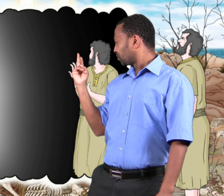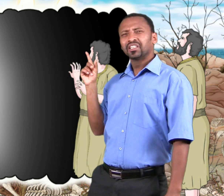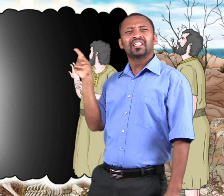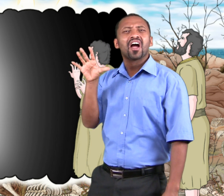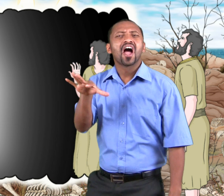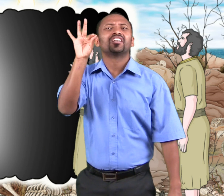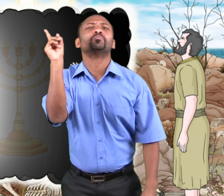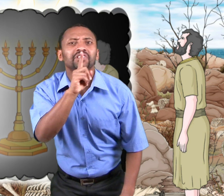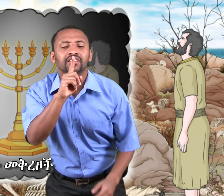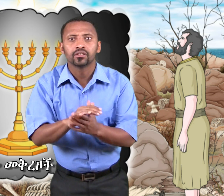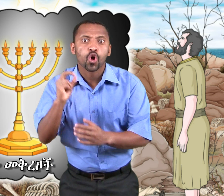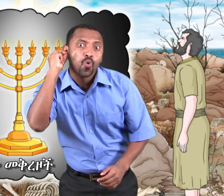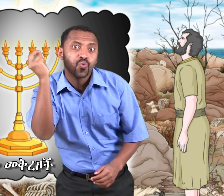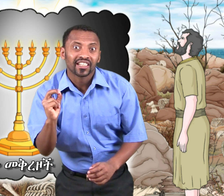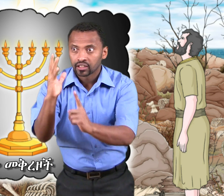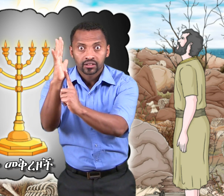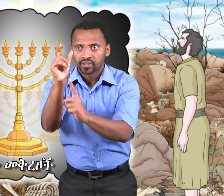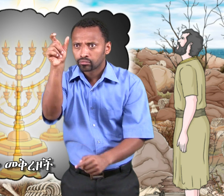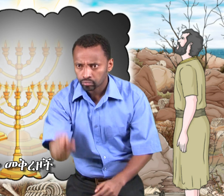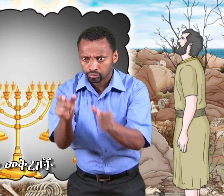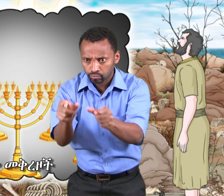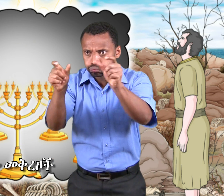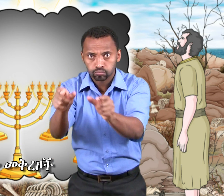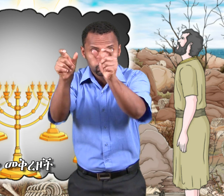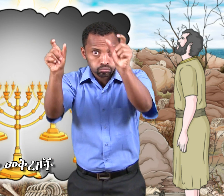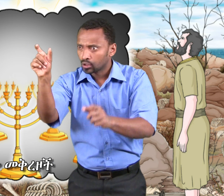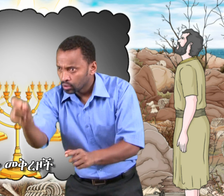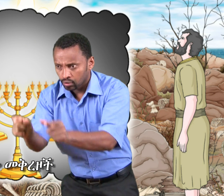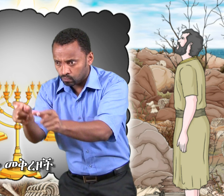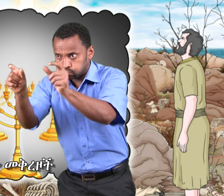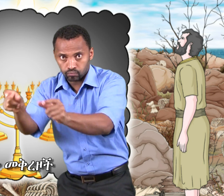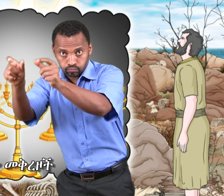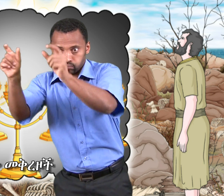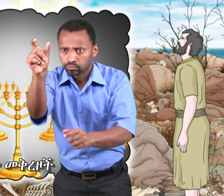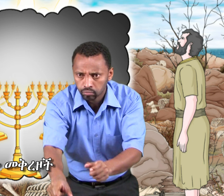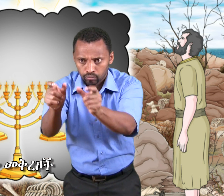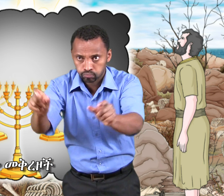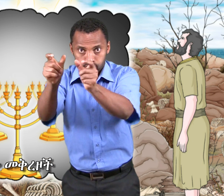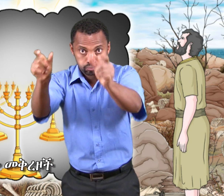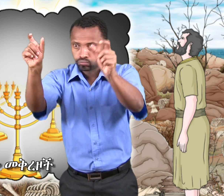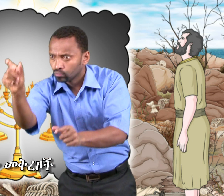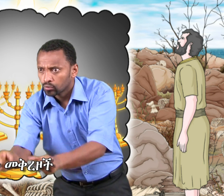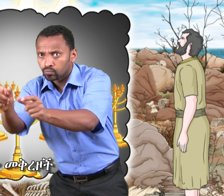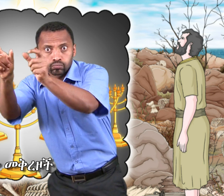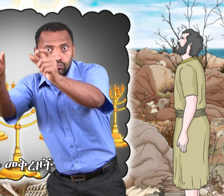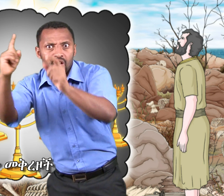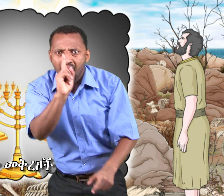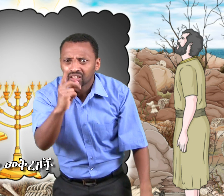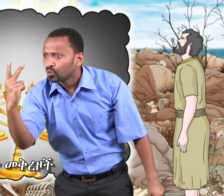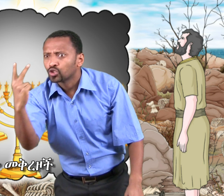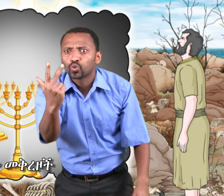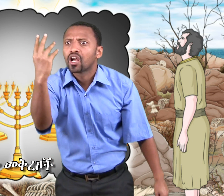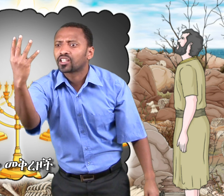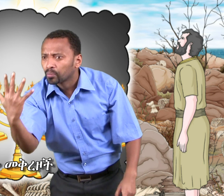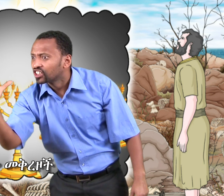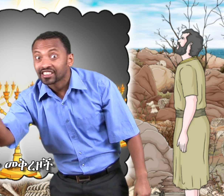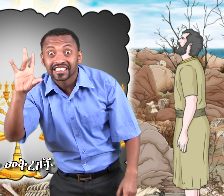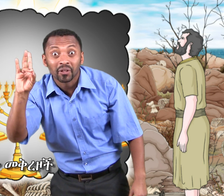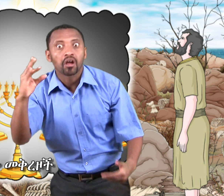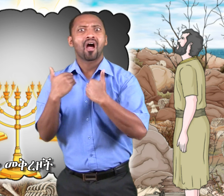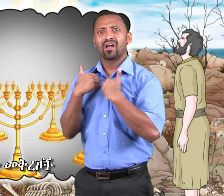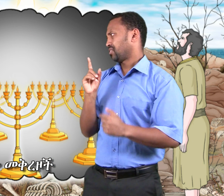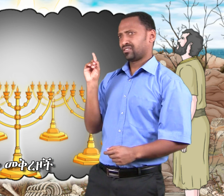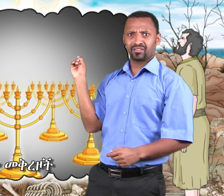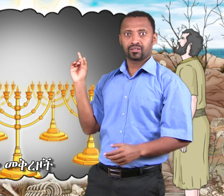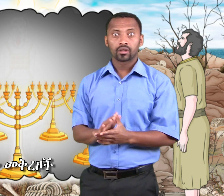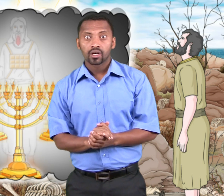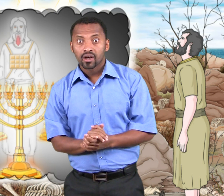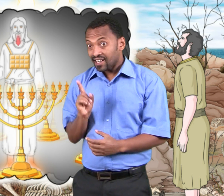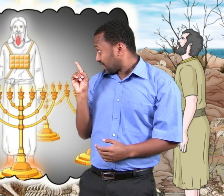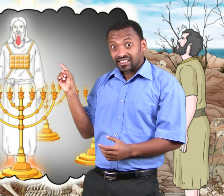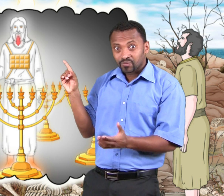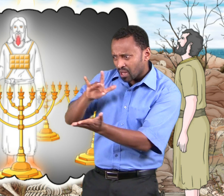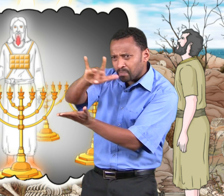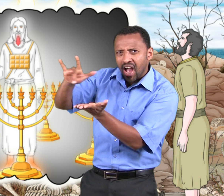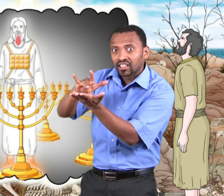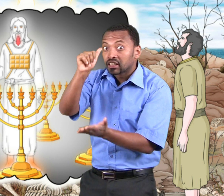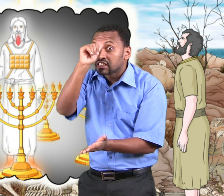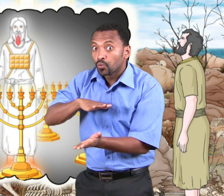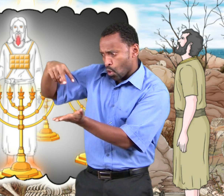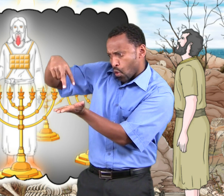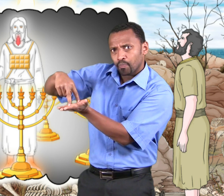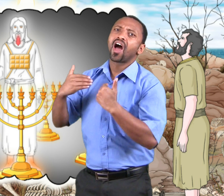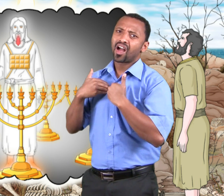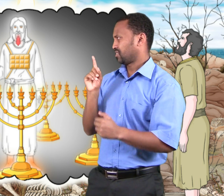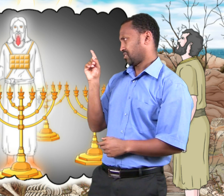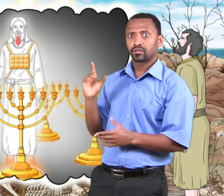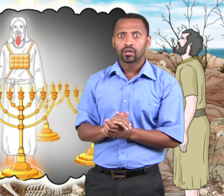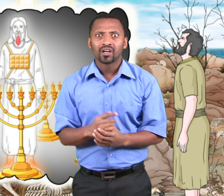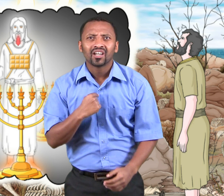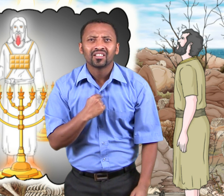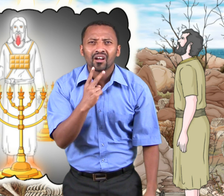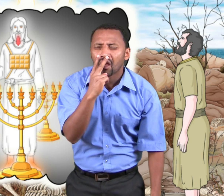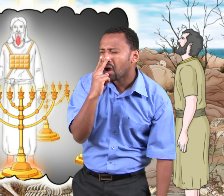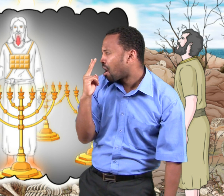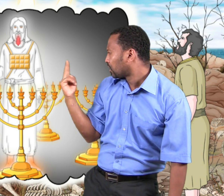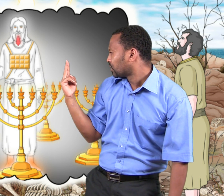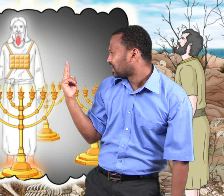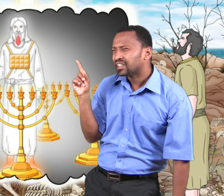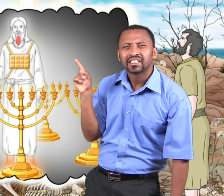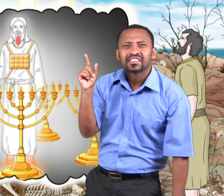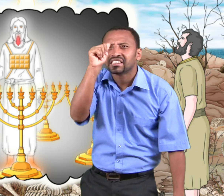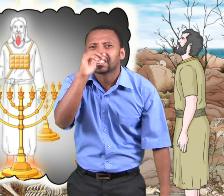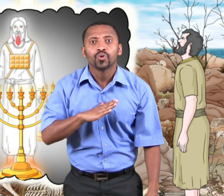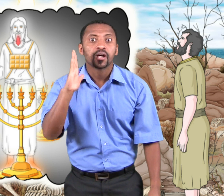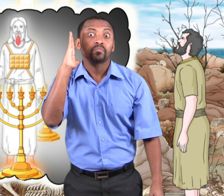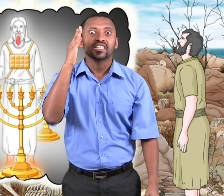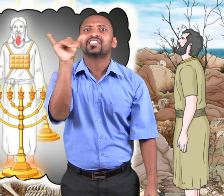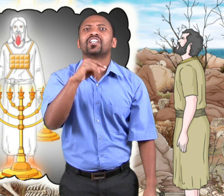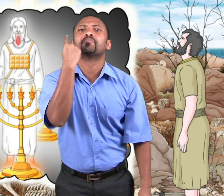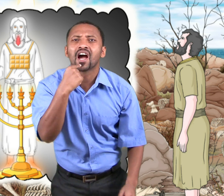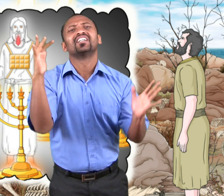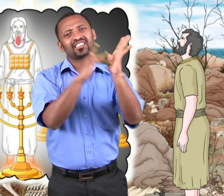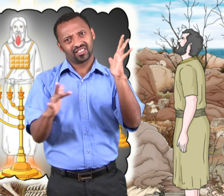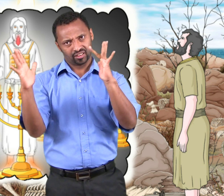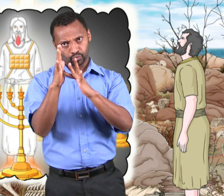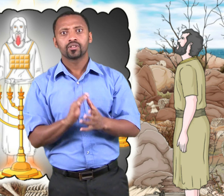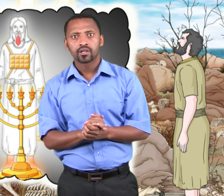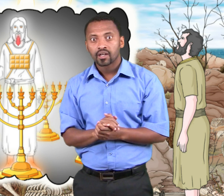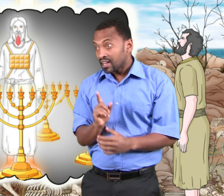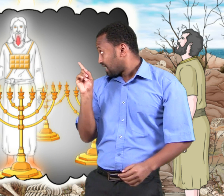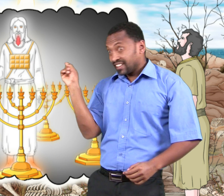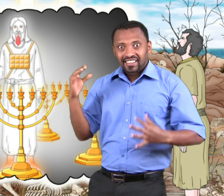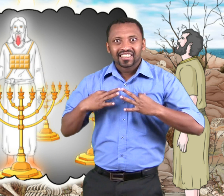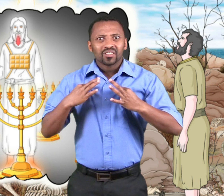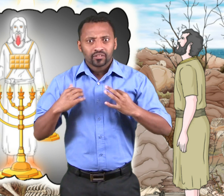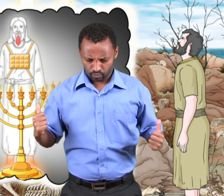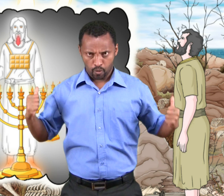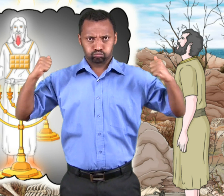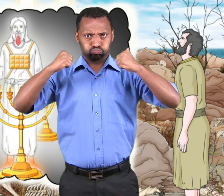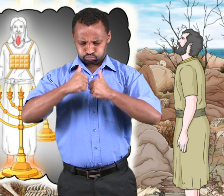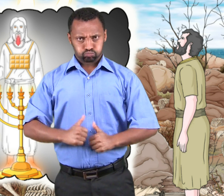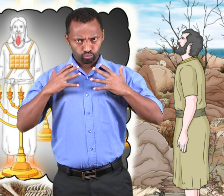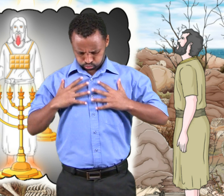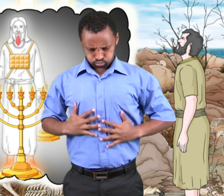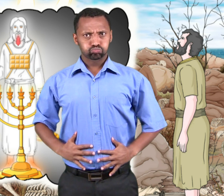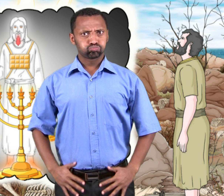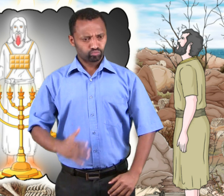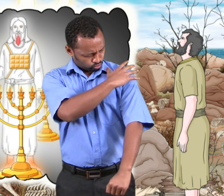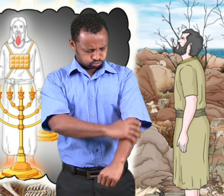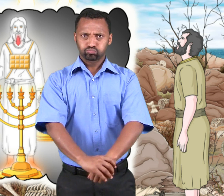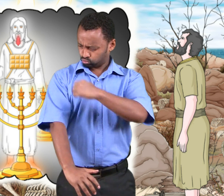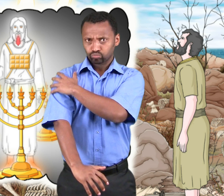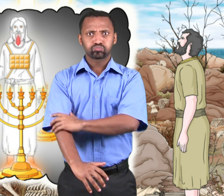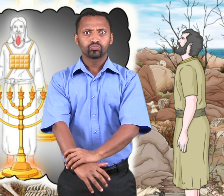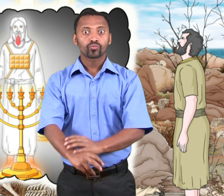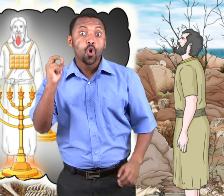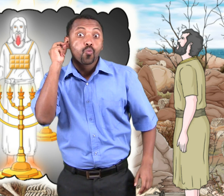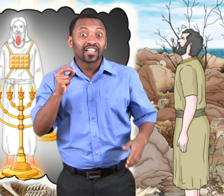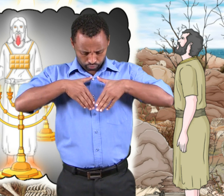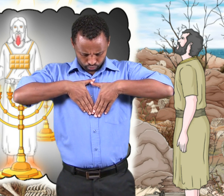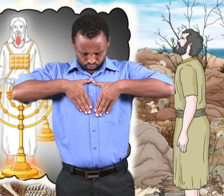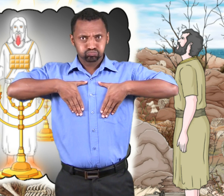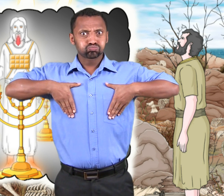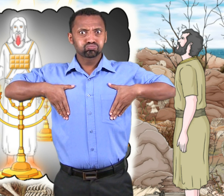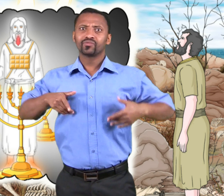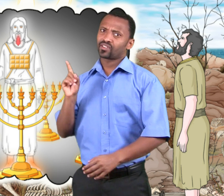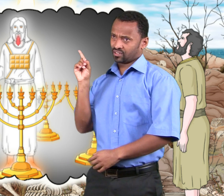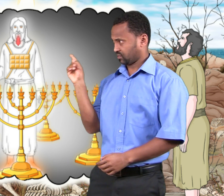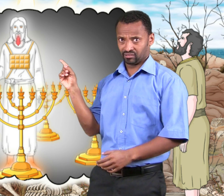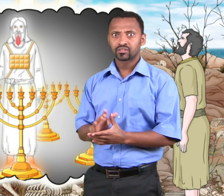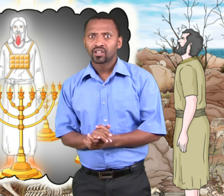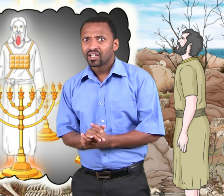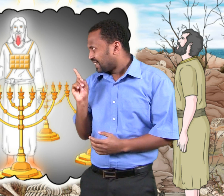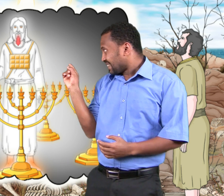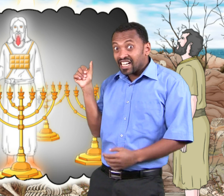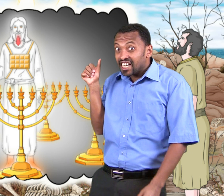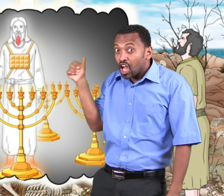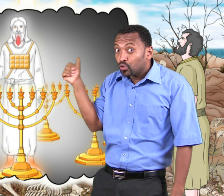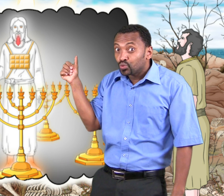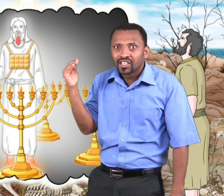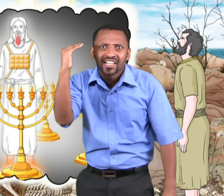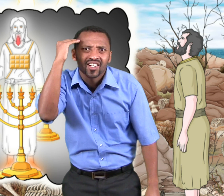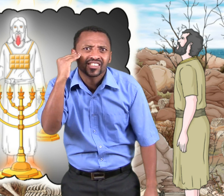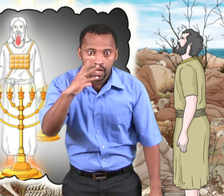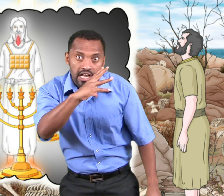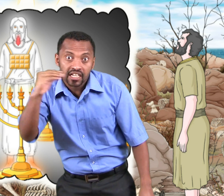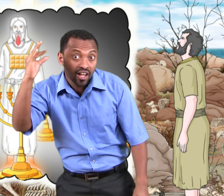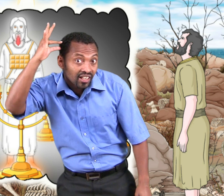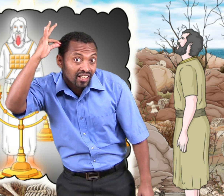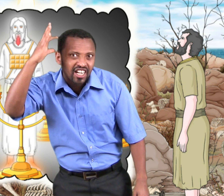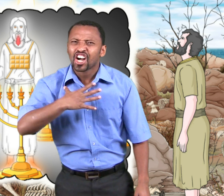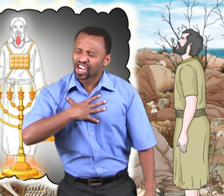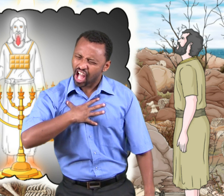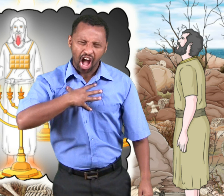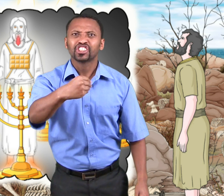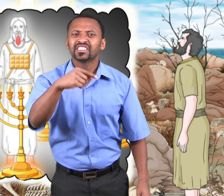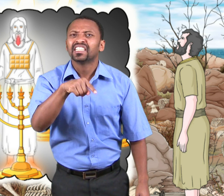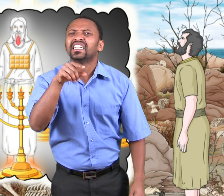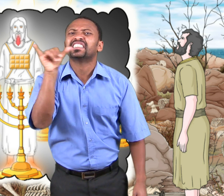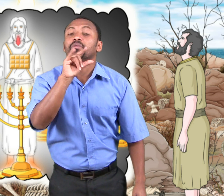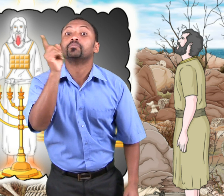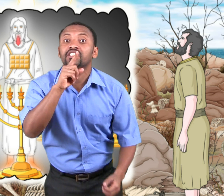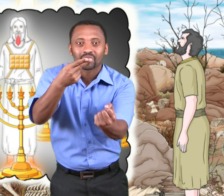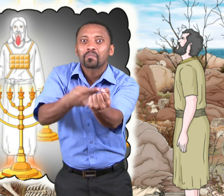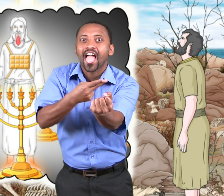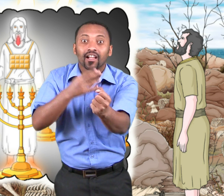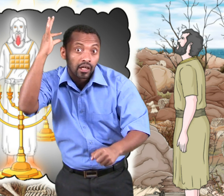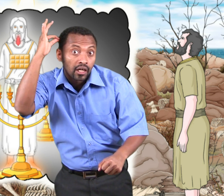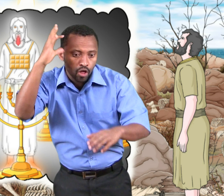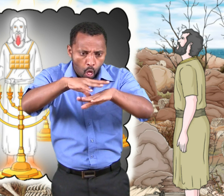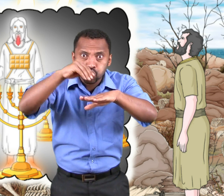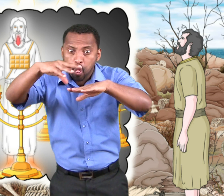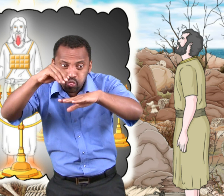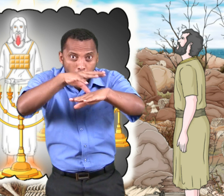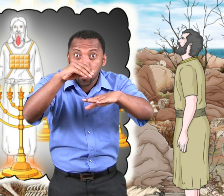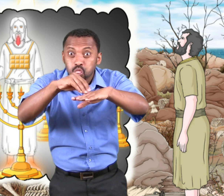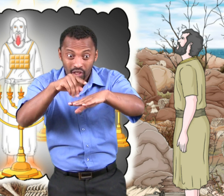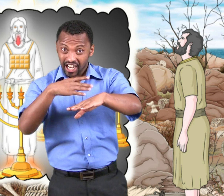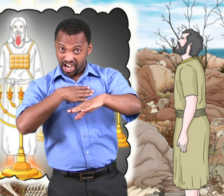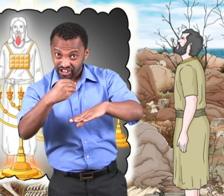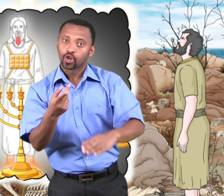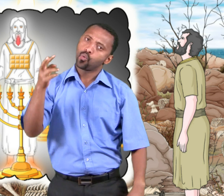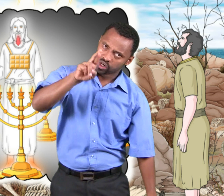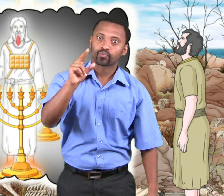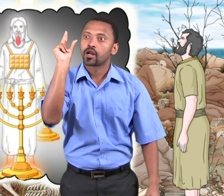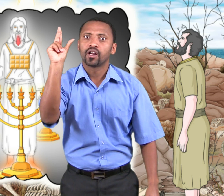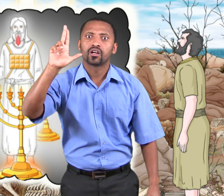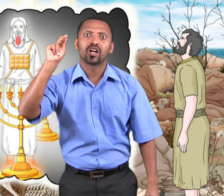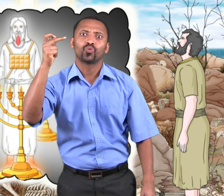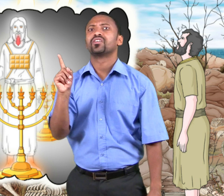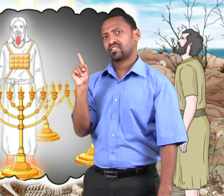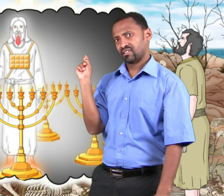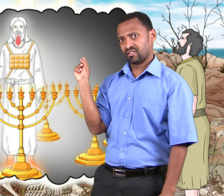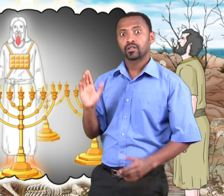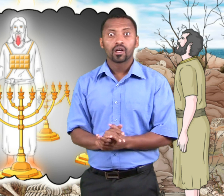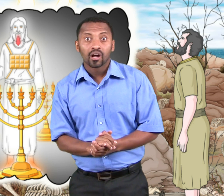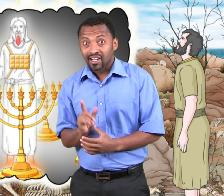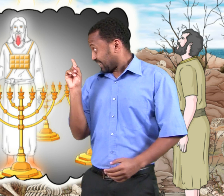And having turned, I saw seven golden lampstands, and among the lampstands was One like the Son of Man, dressed in a long robe, with a golden sash around His chest.